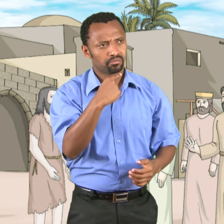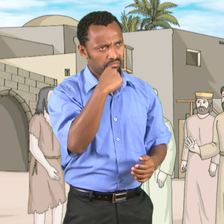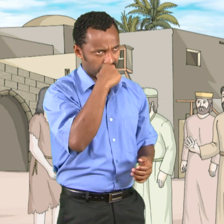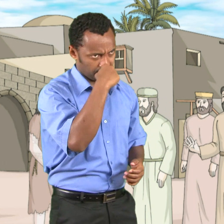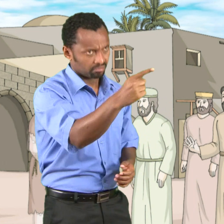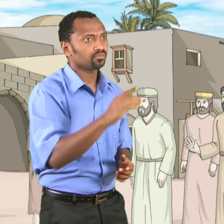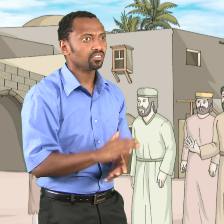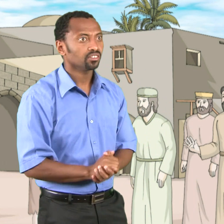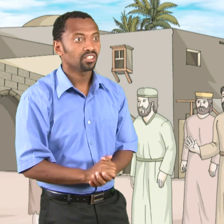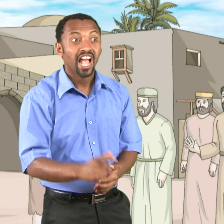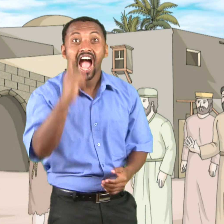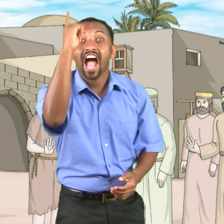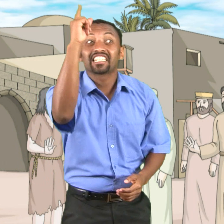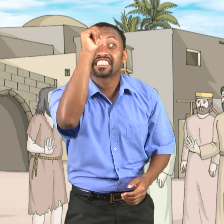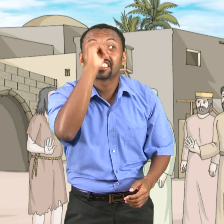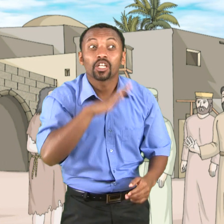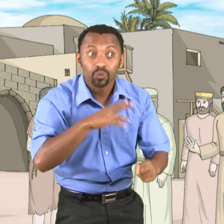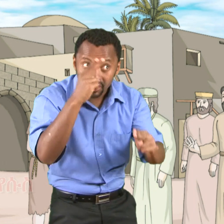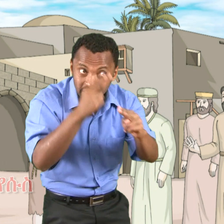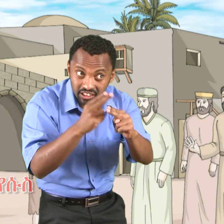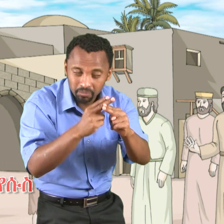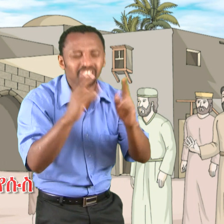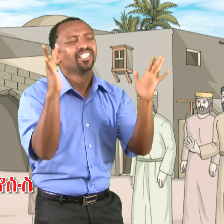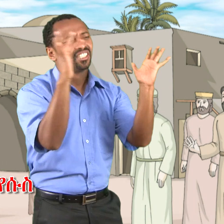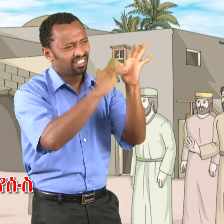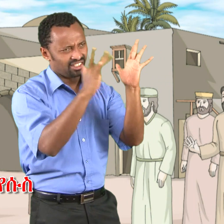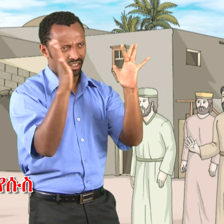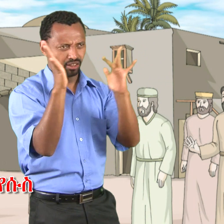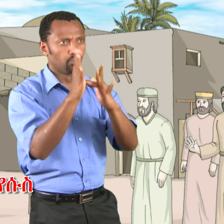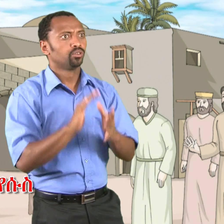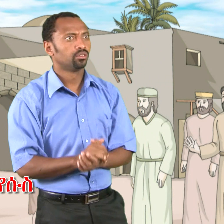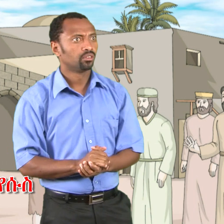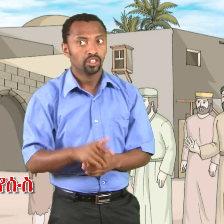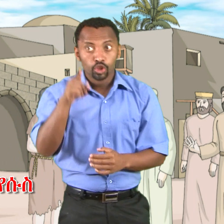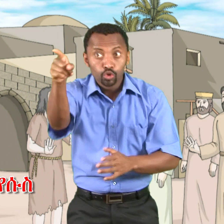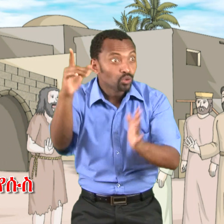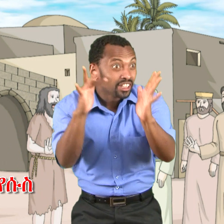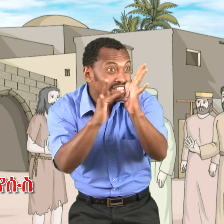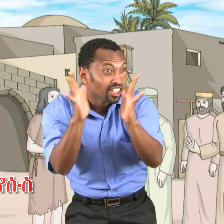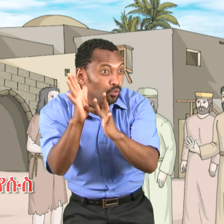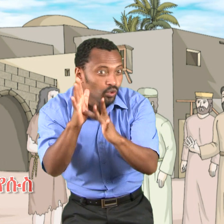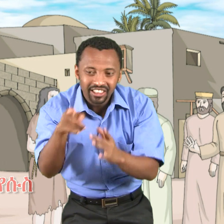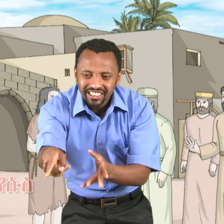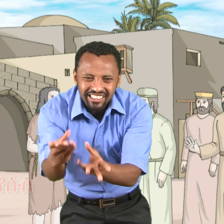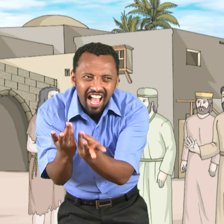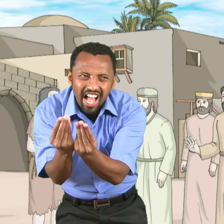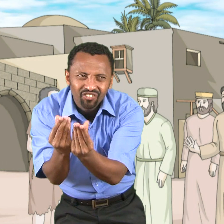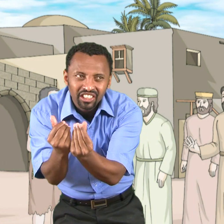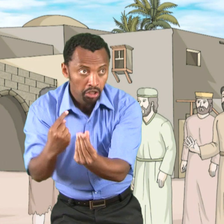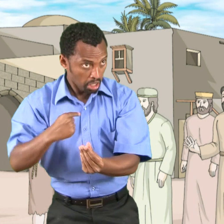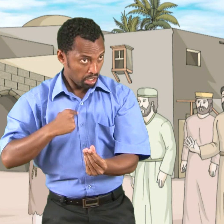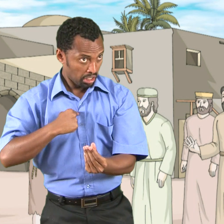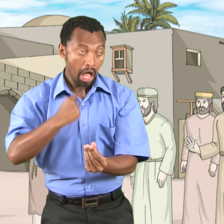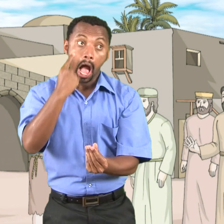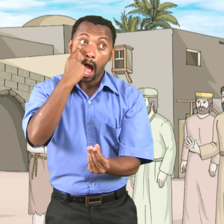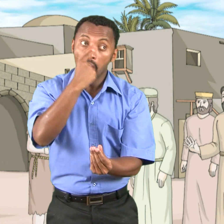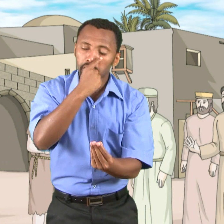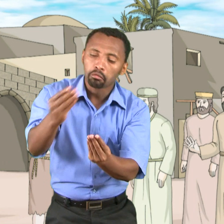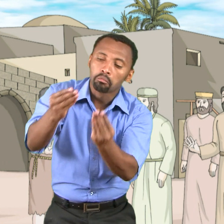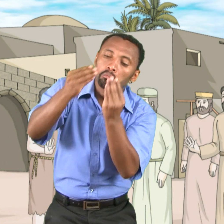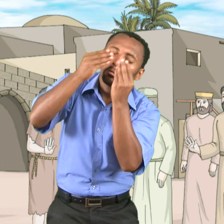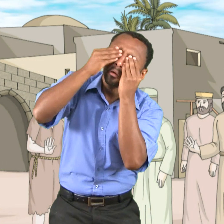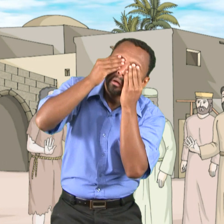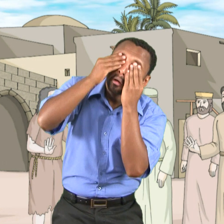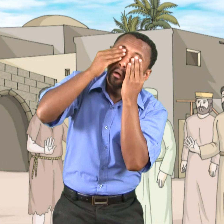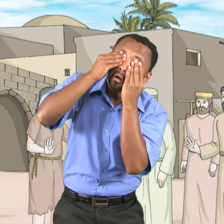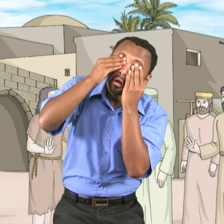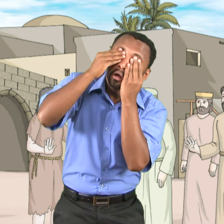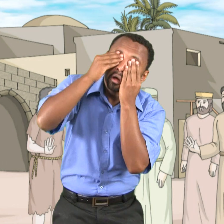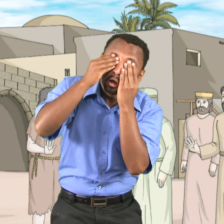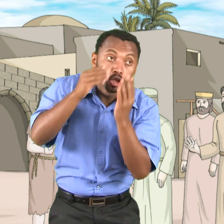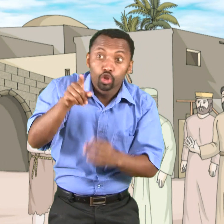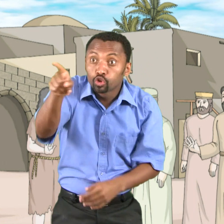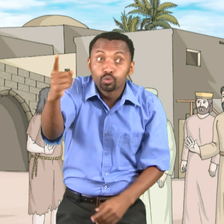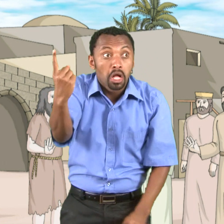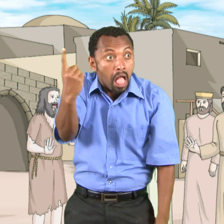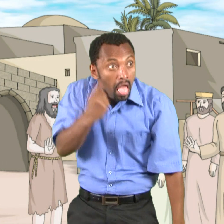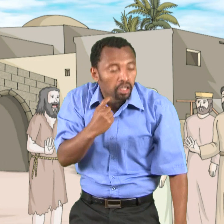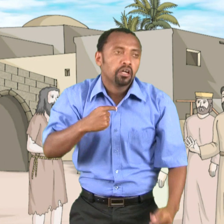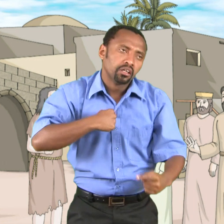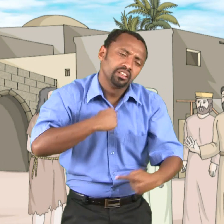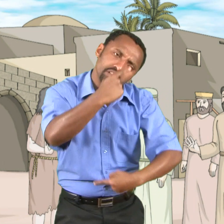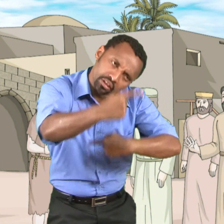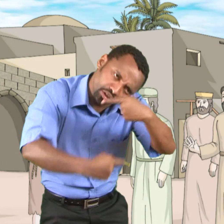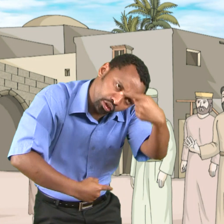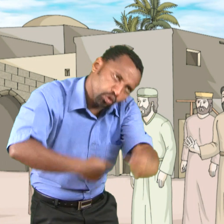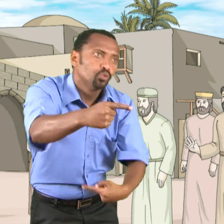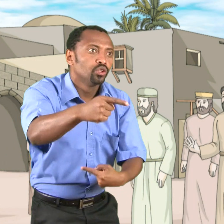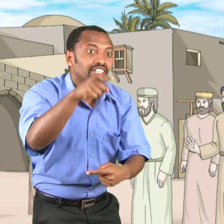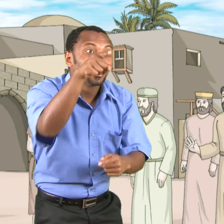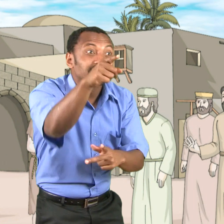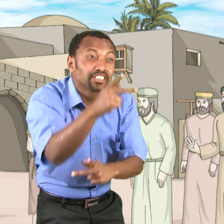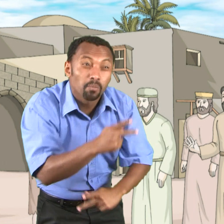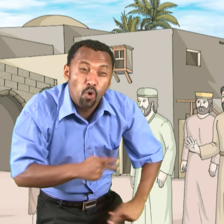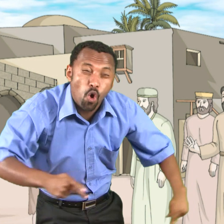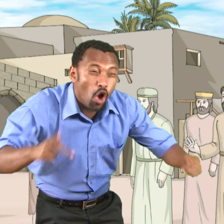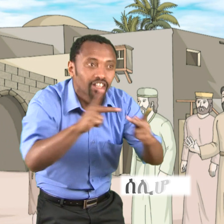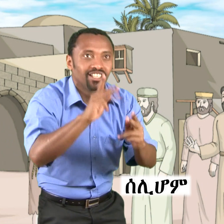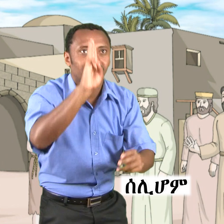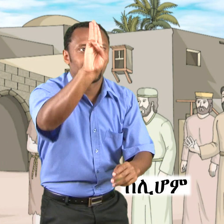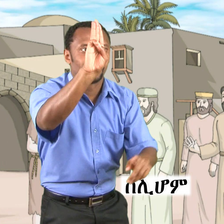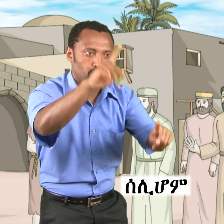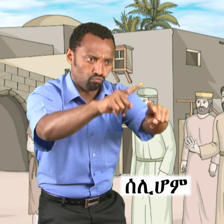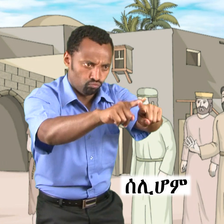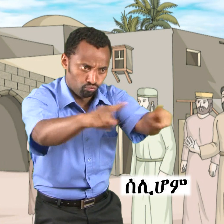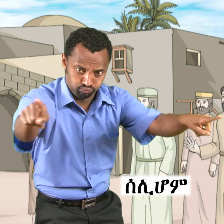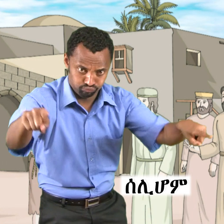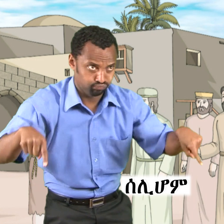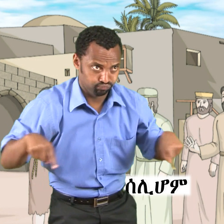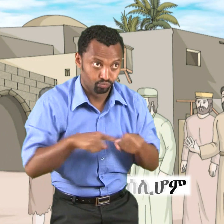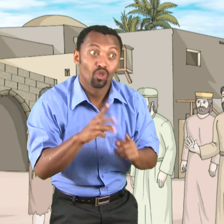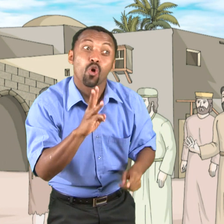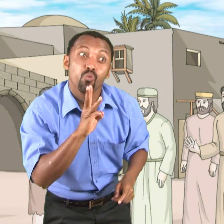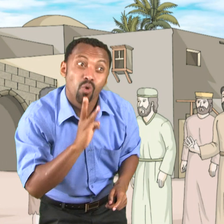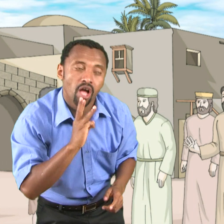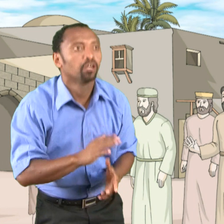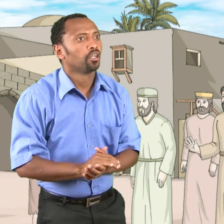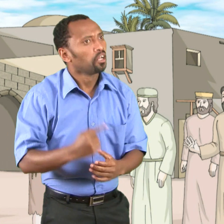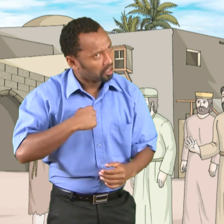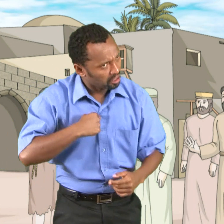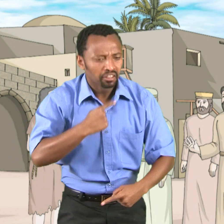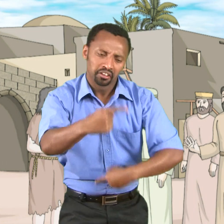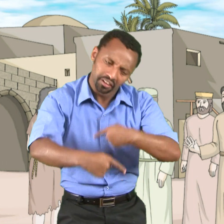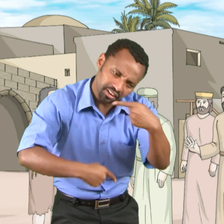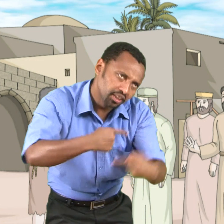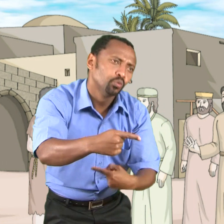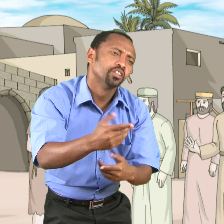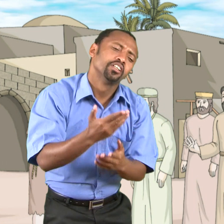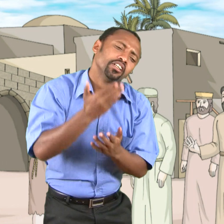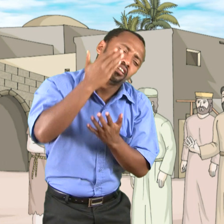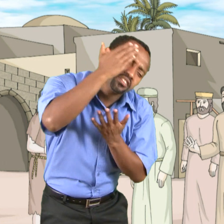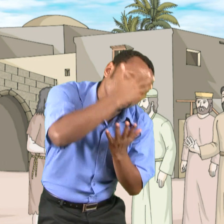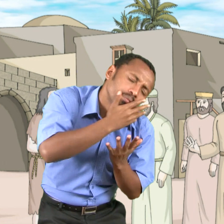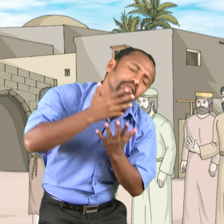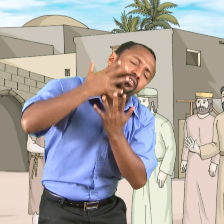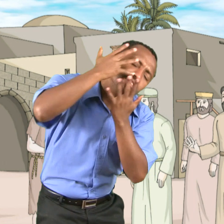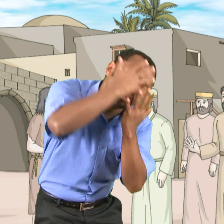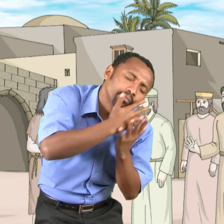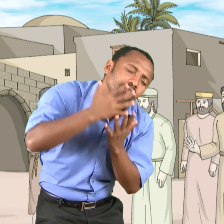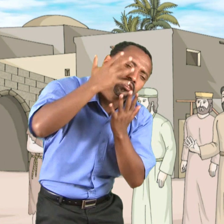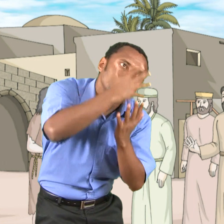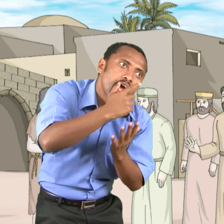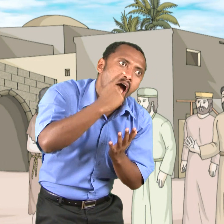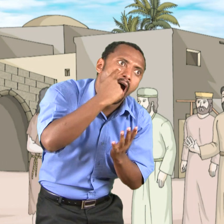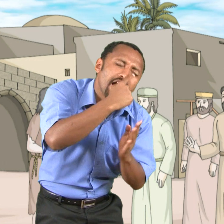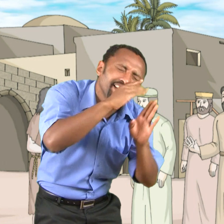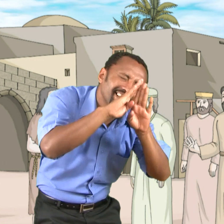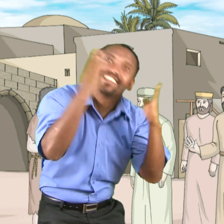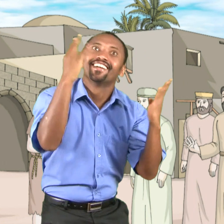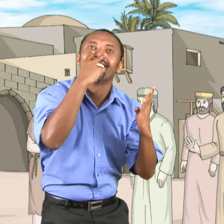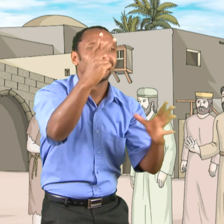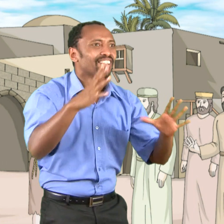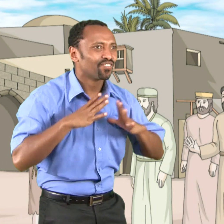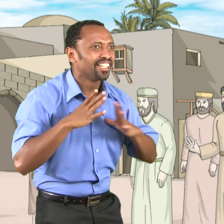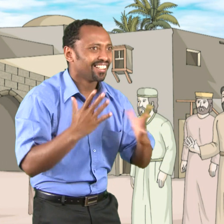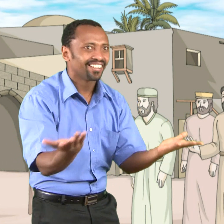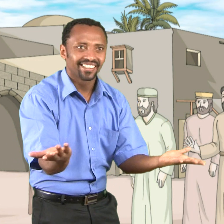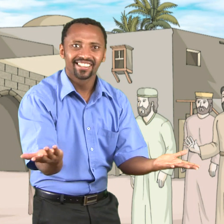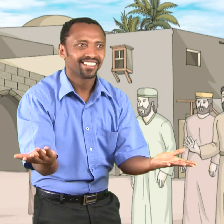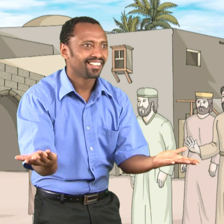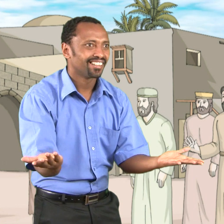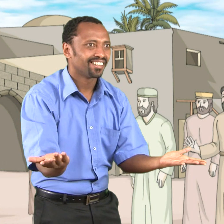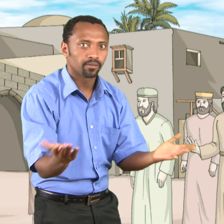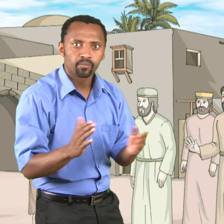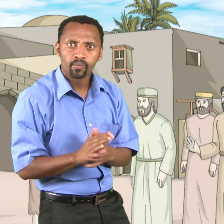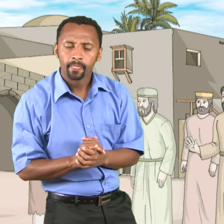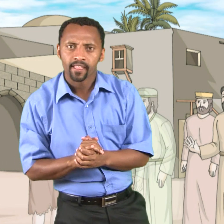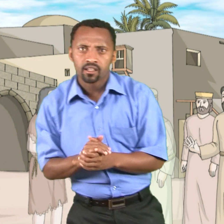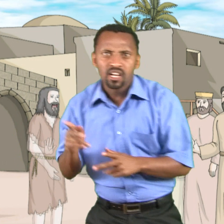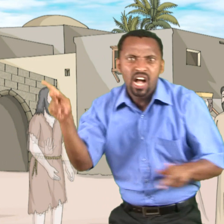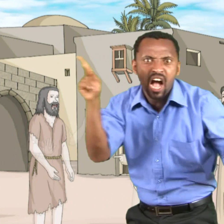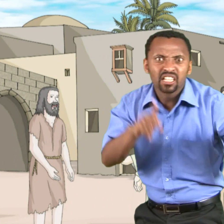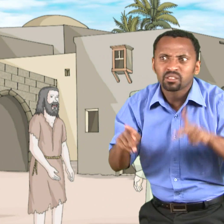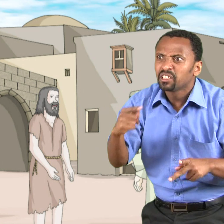He answered, “The man they call Jesus made some mud and anointed my eyes, and He told me to go to Siloam and wash.